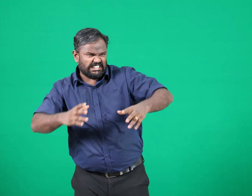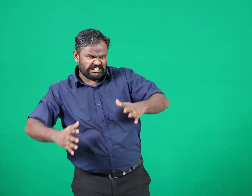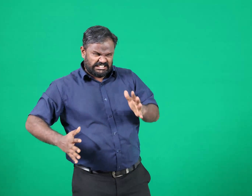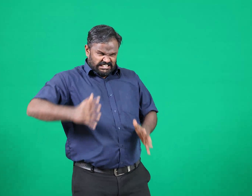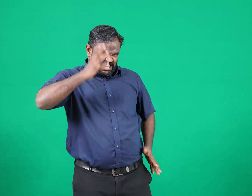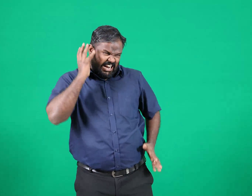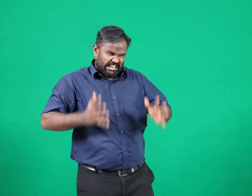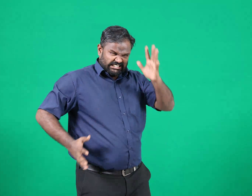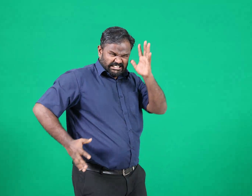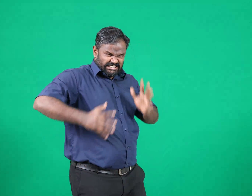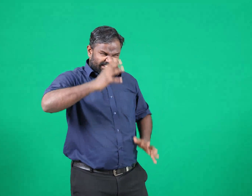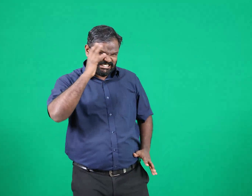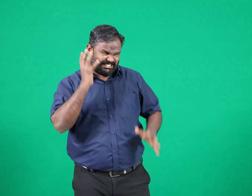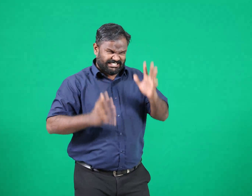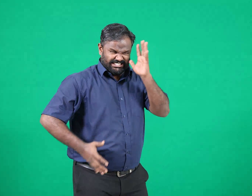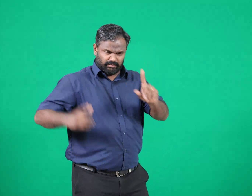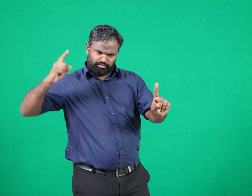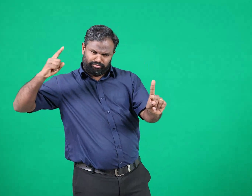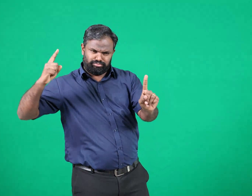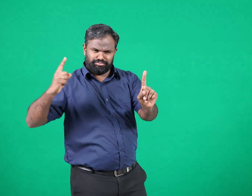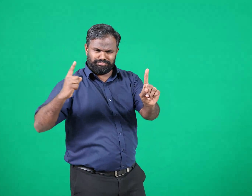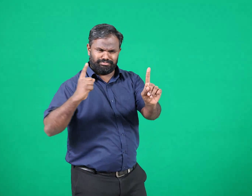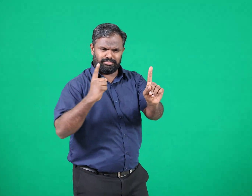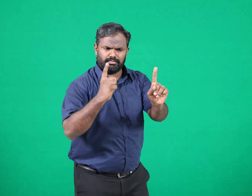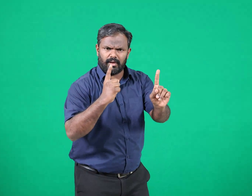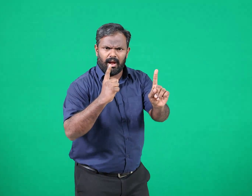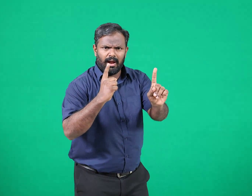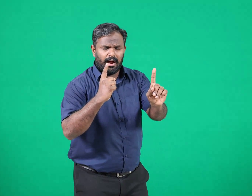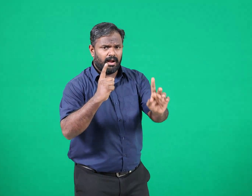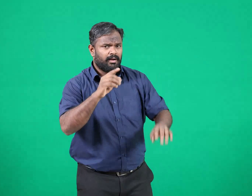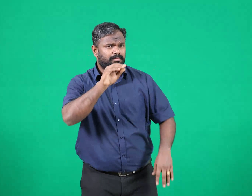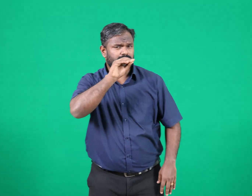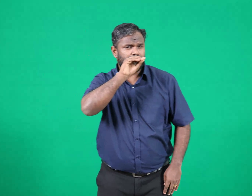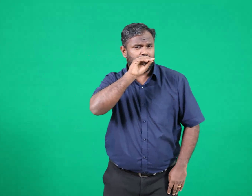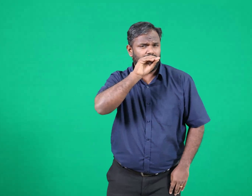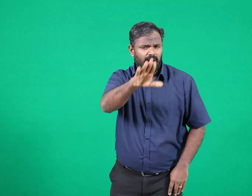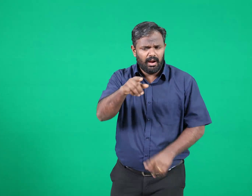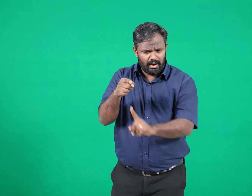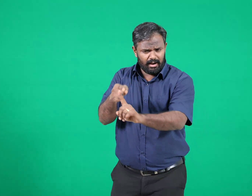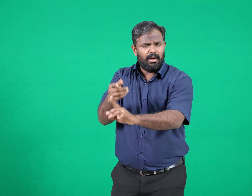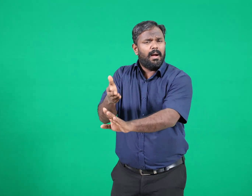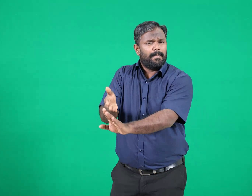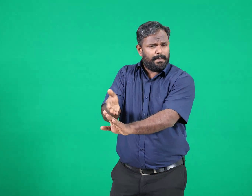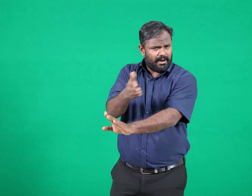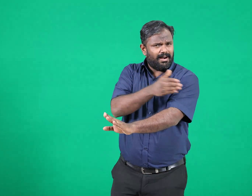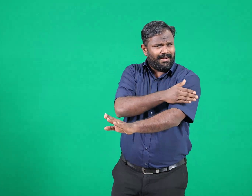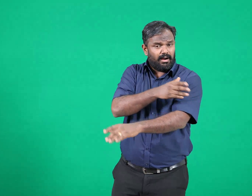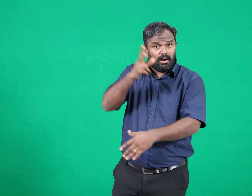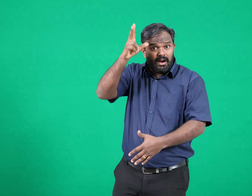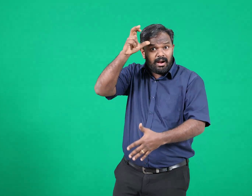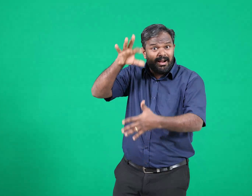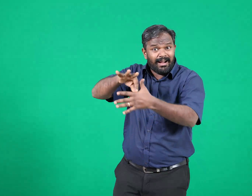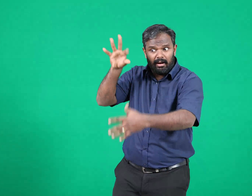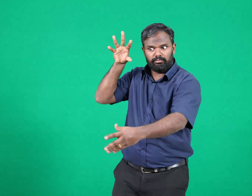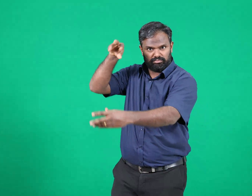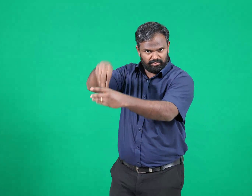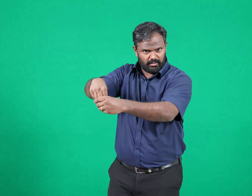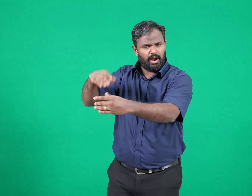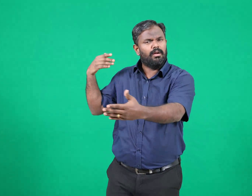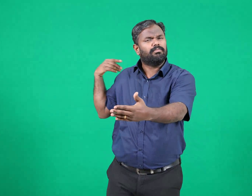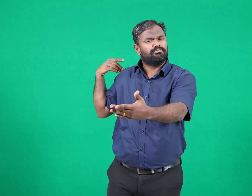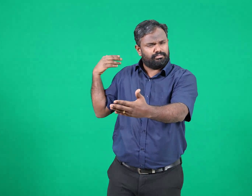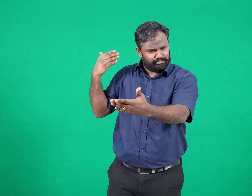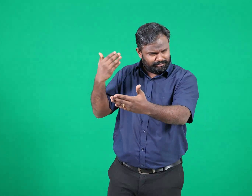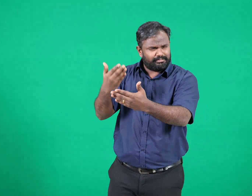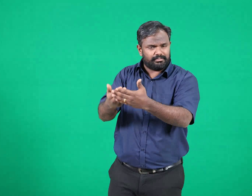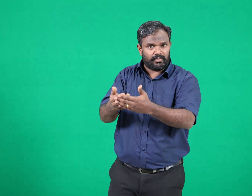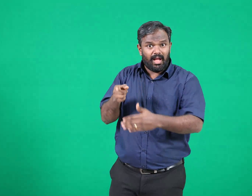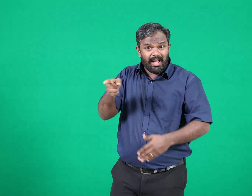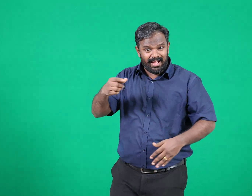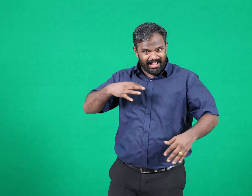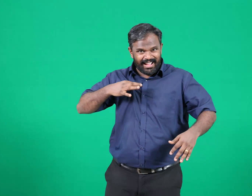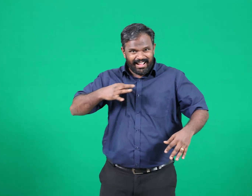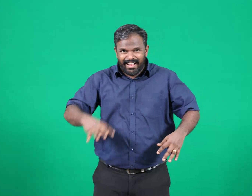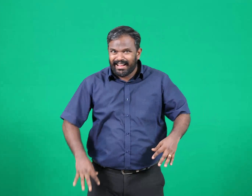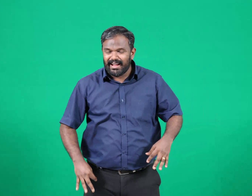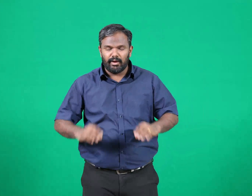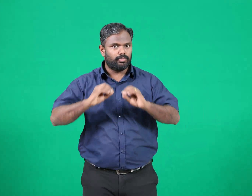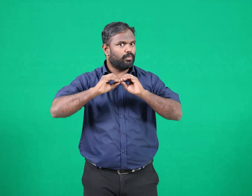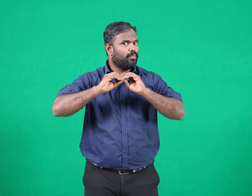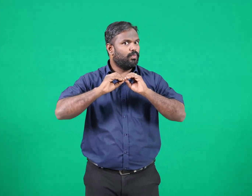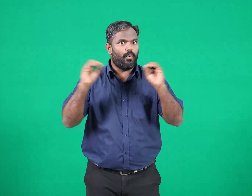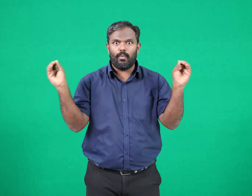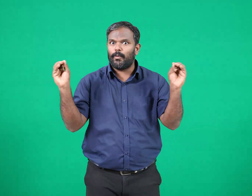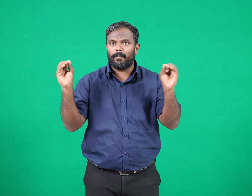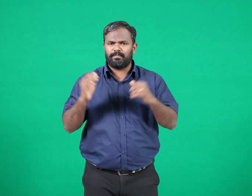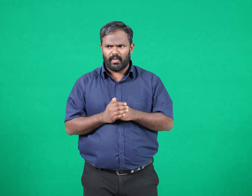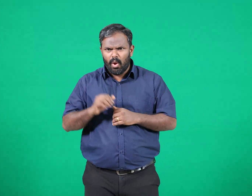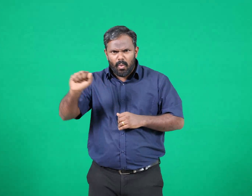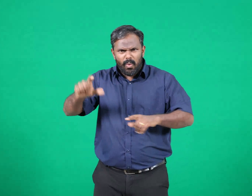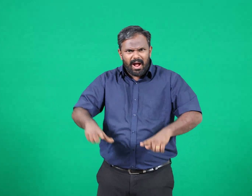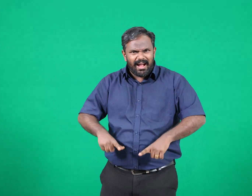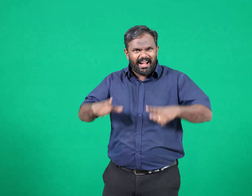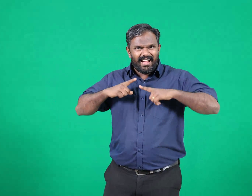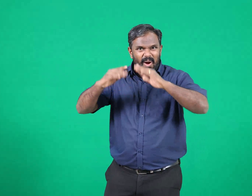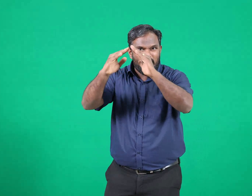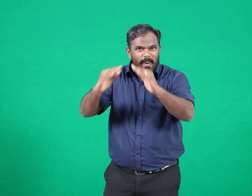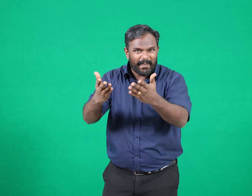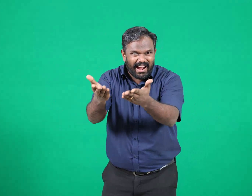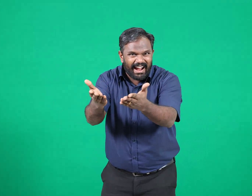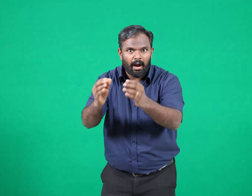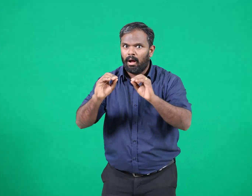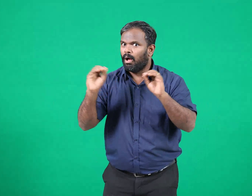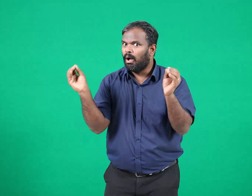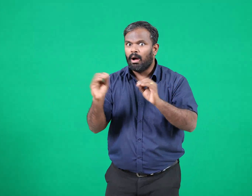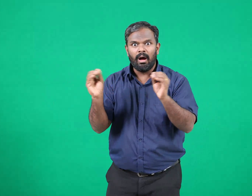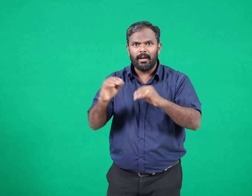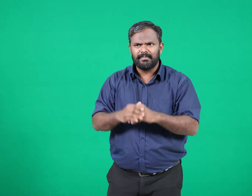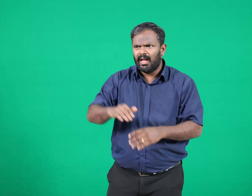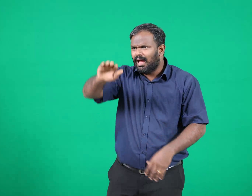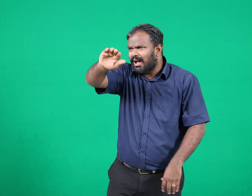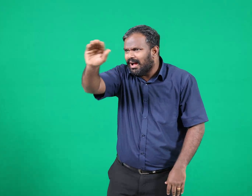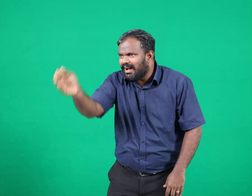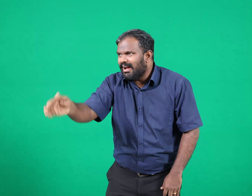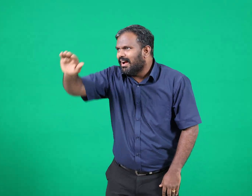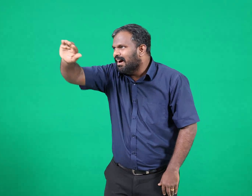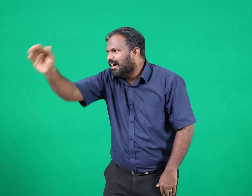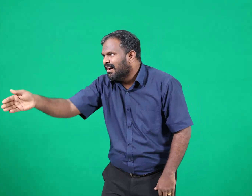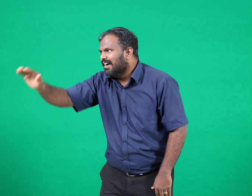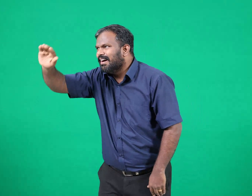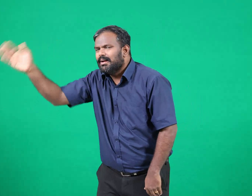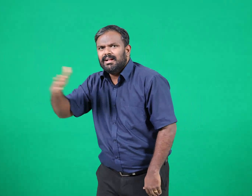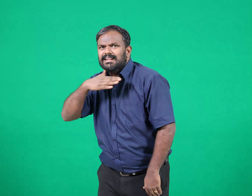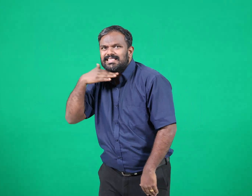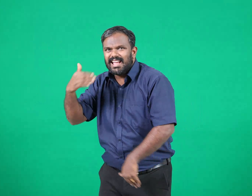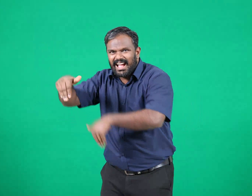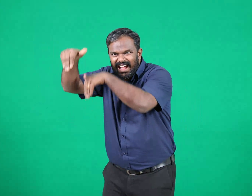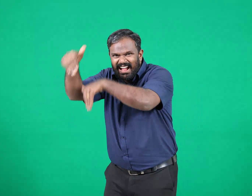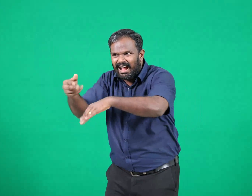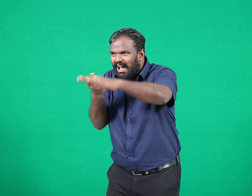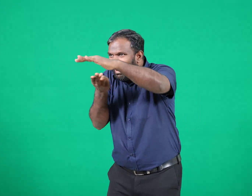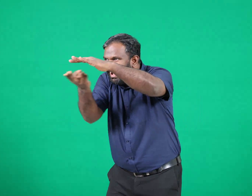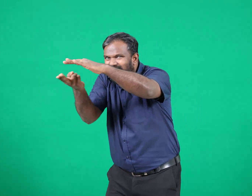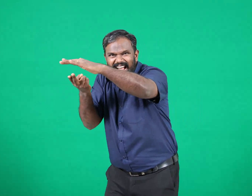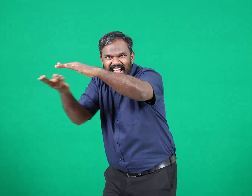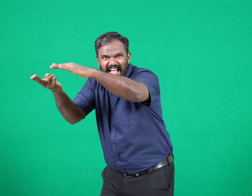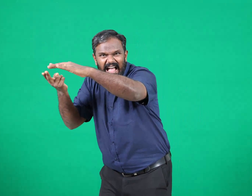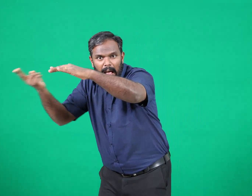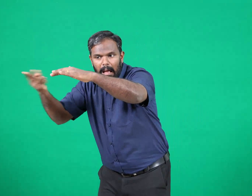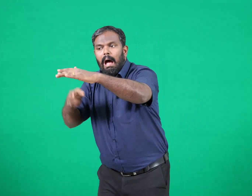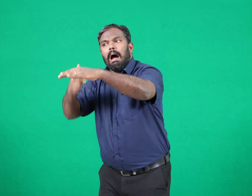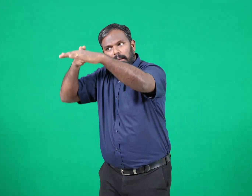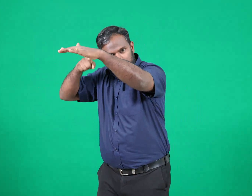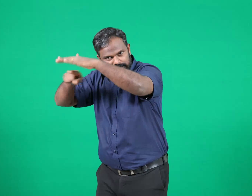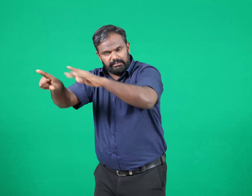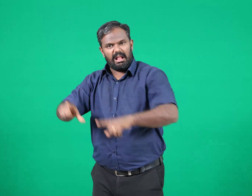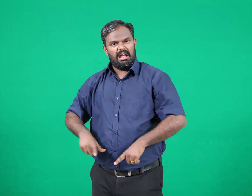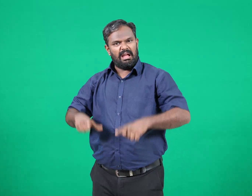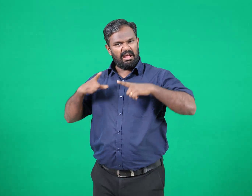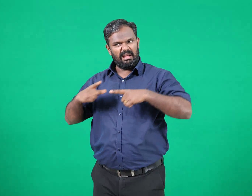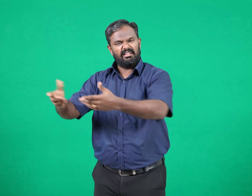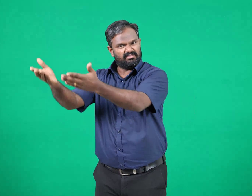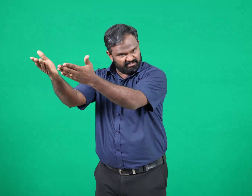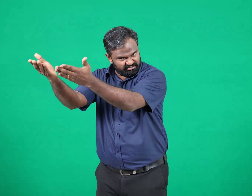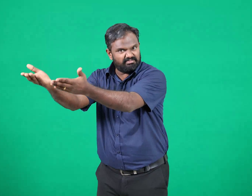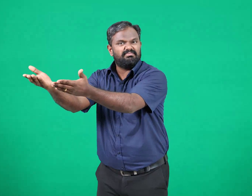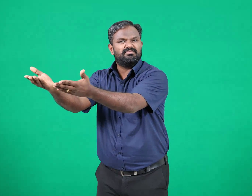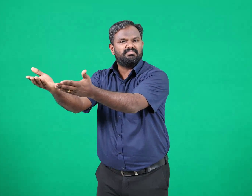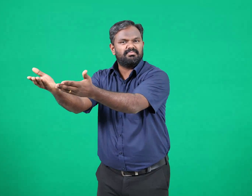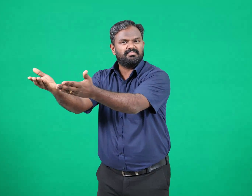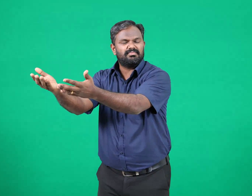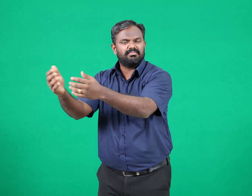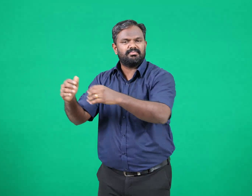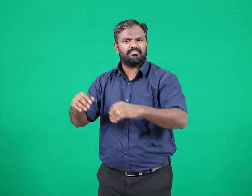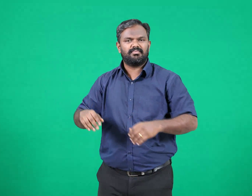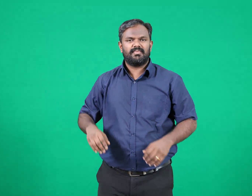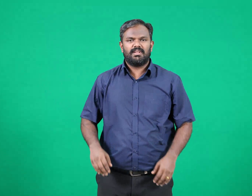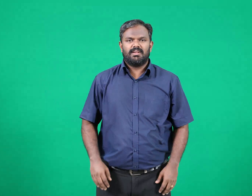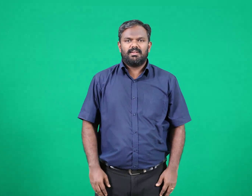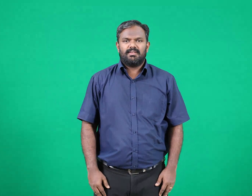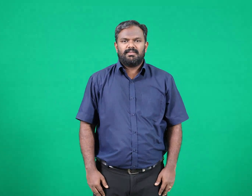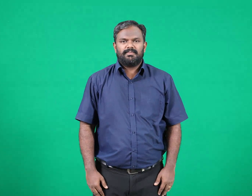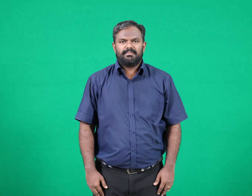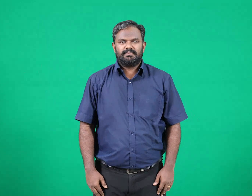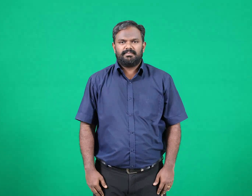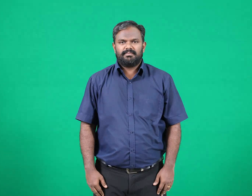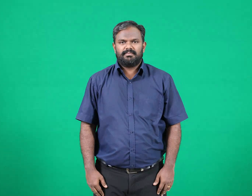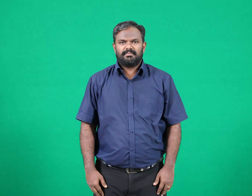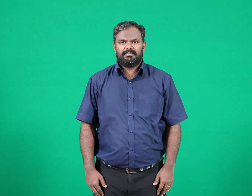For a long time this man had not worn clothing or lived in a house, but he stayed in the tombs.